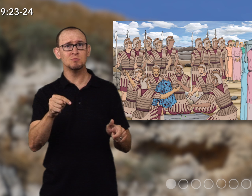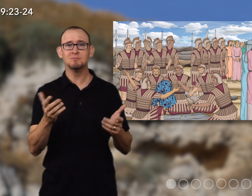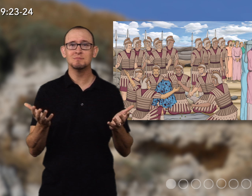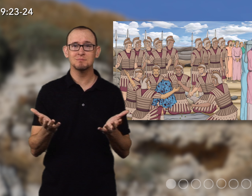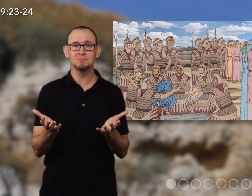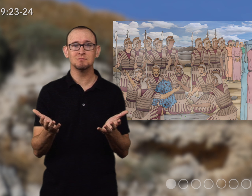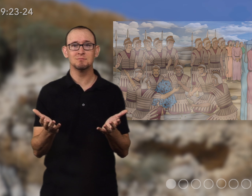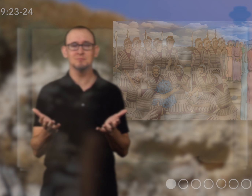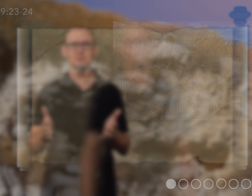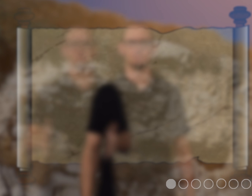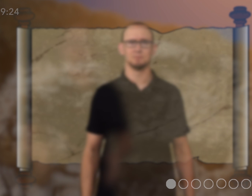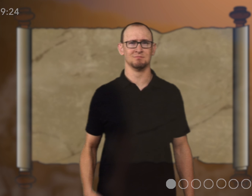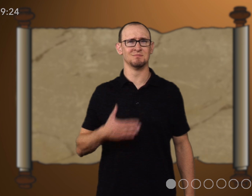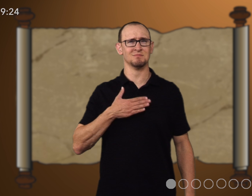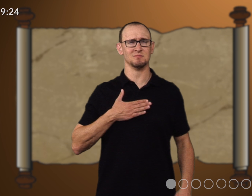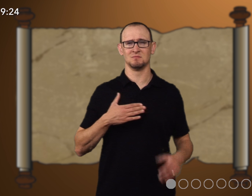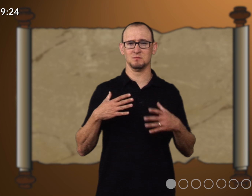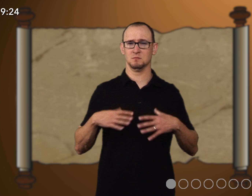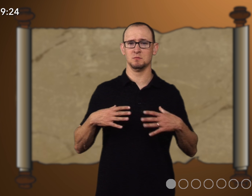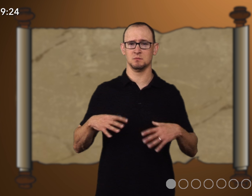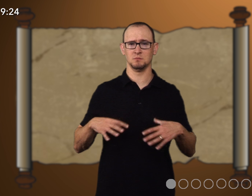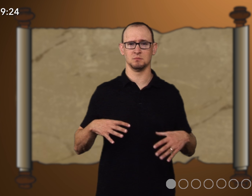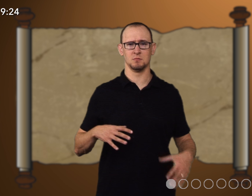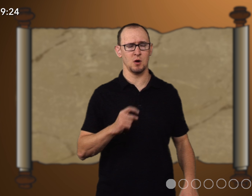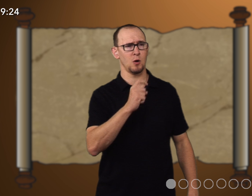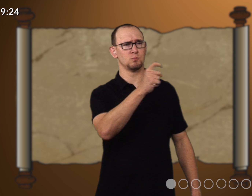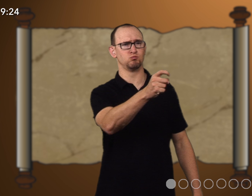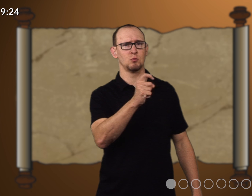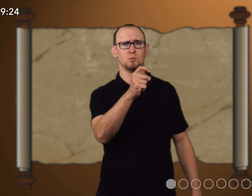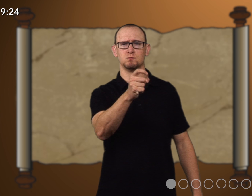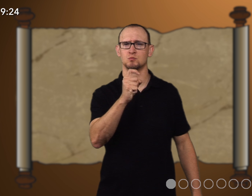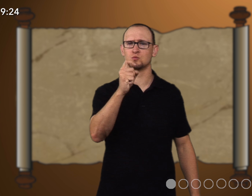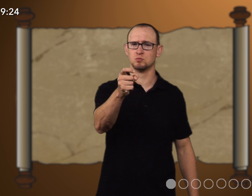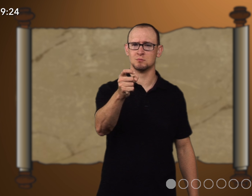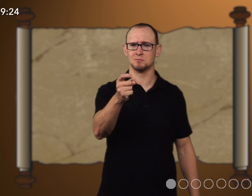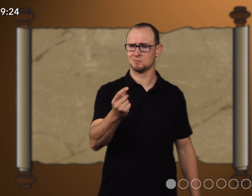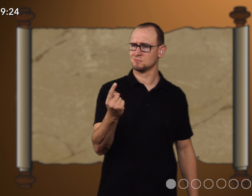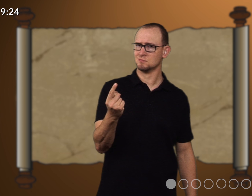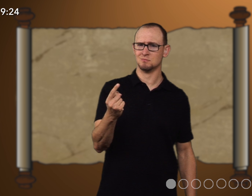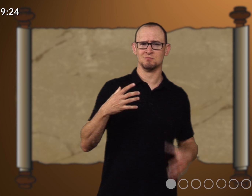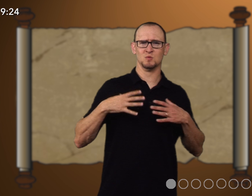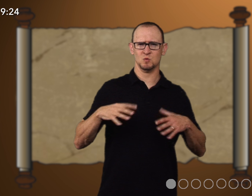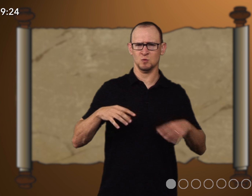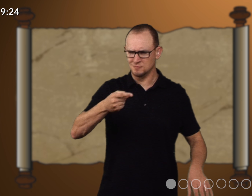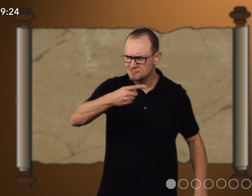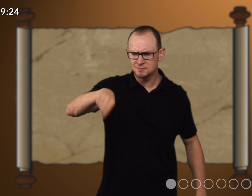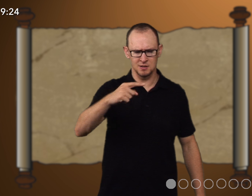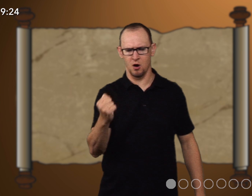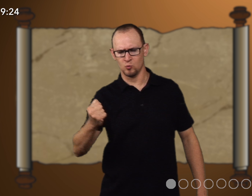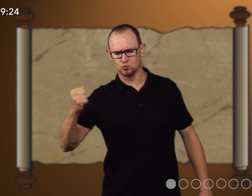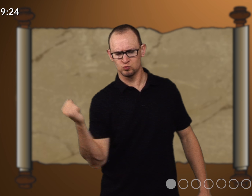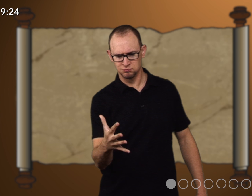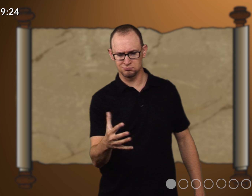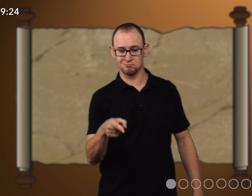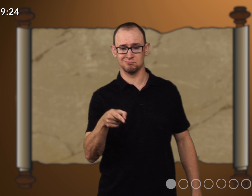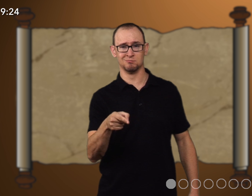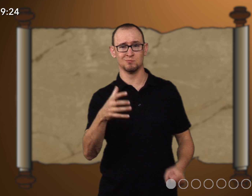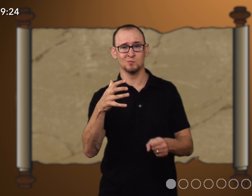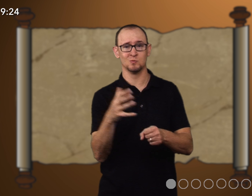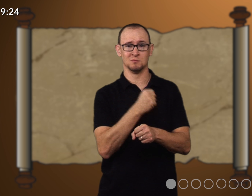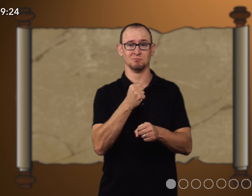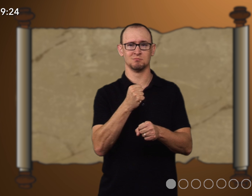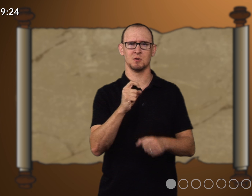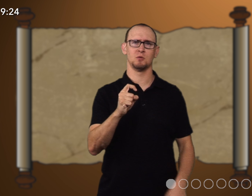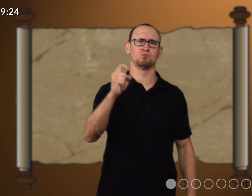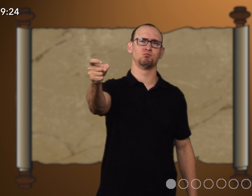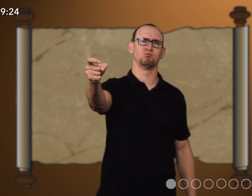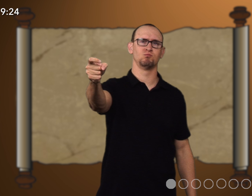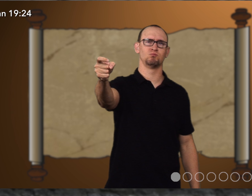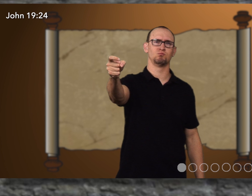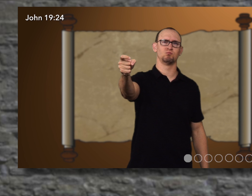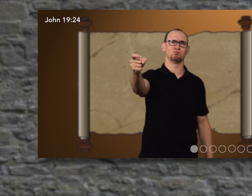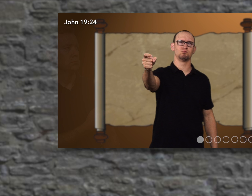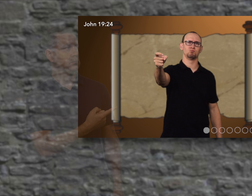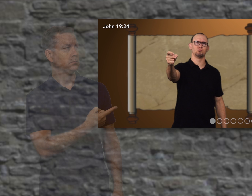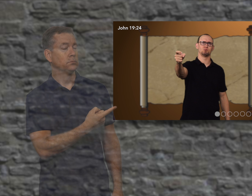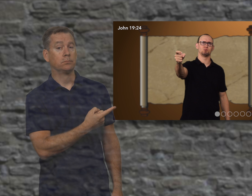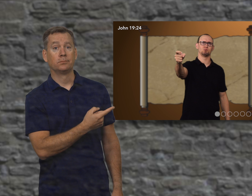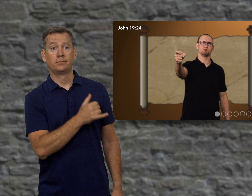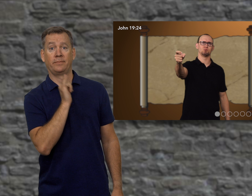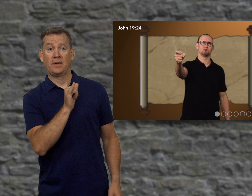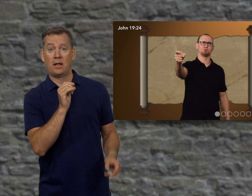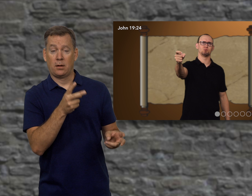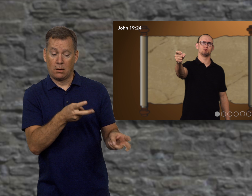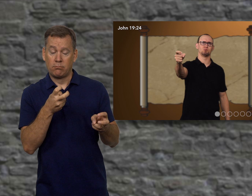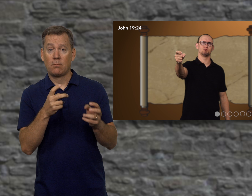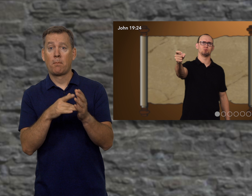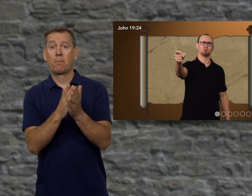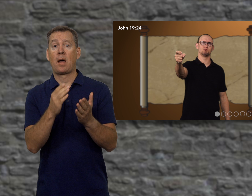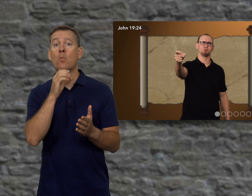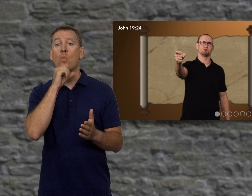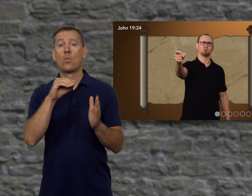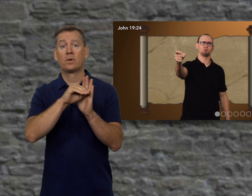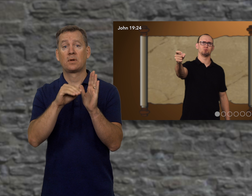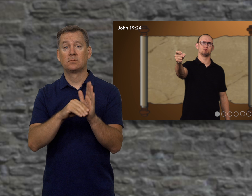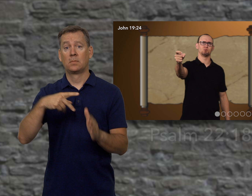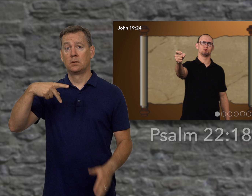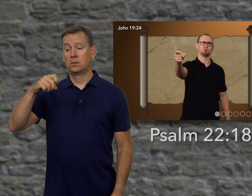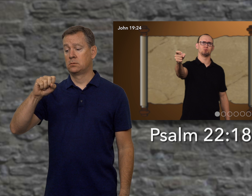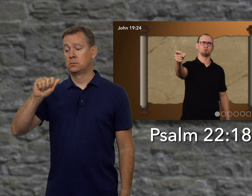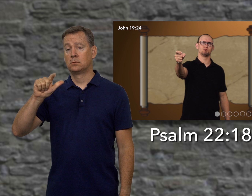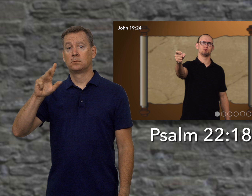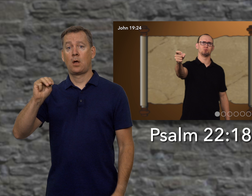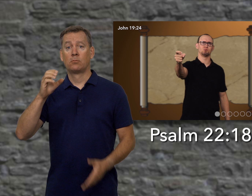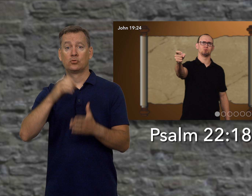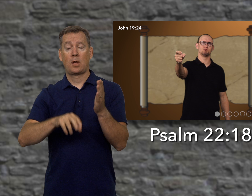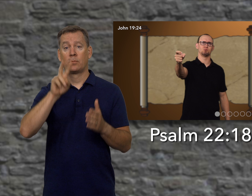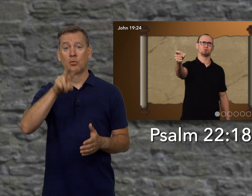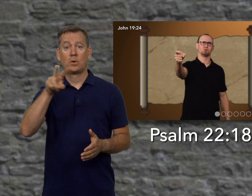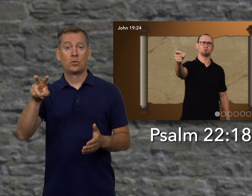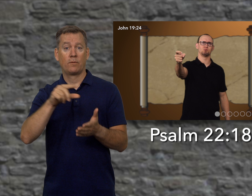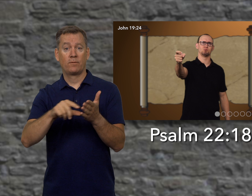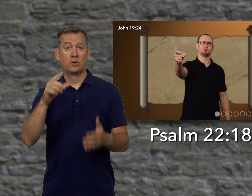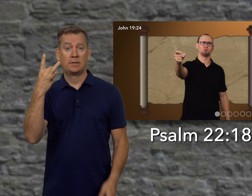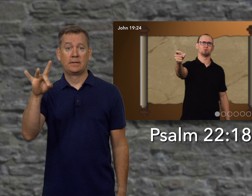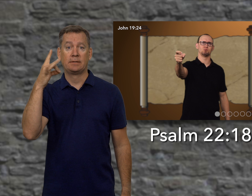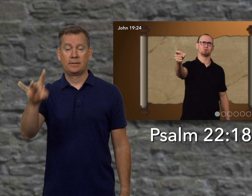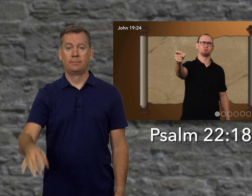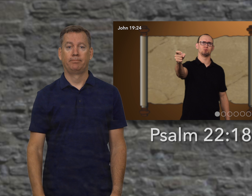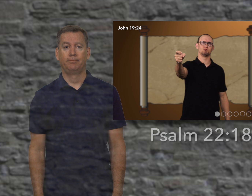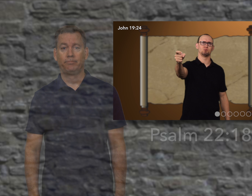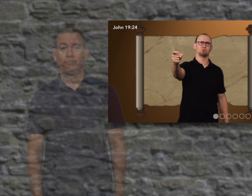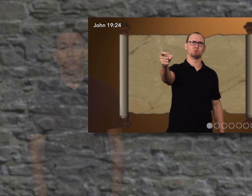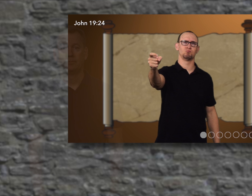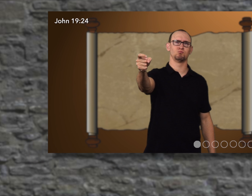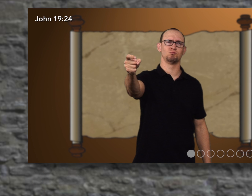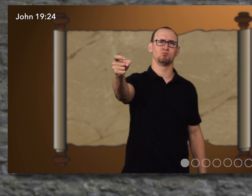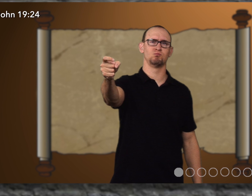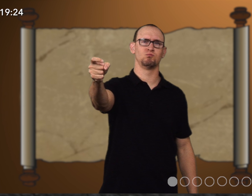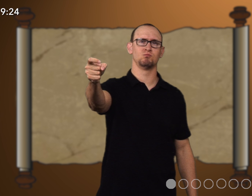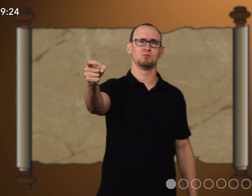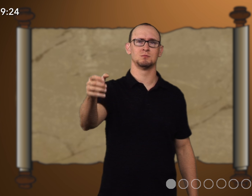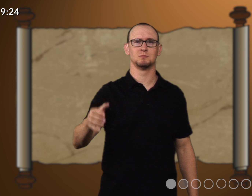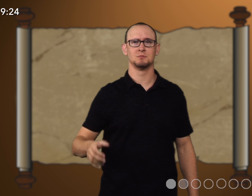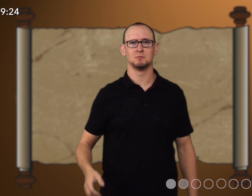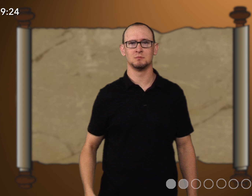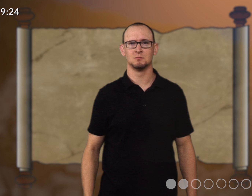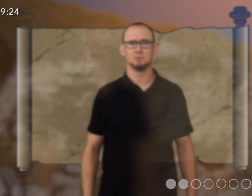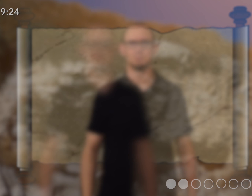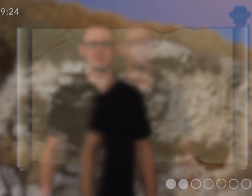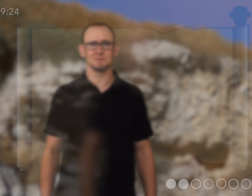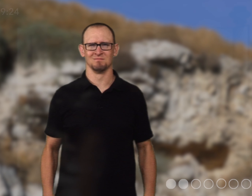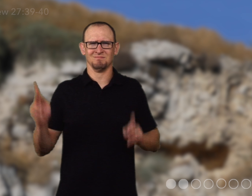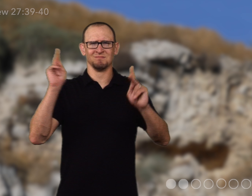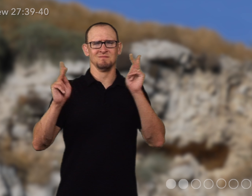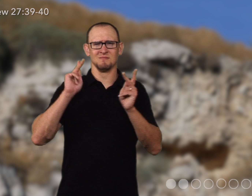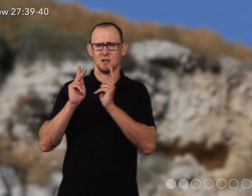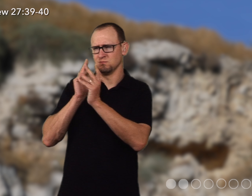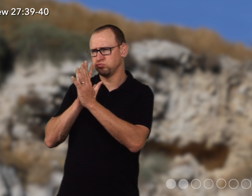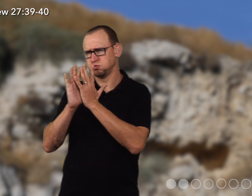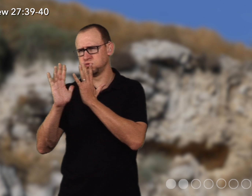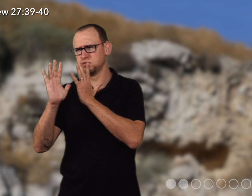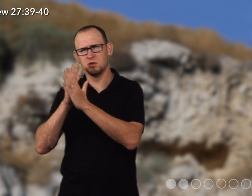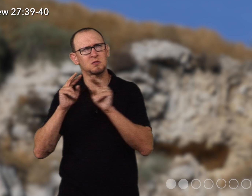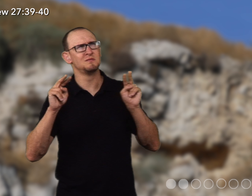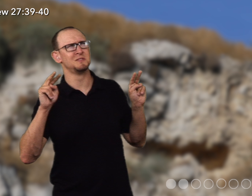So they said to one another, “Let us not tear it. Instead, let us cast lots to see who will get it.” This was to fulfill the Scripture: “They divided My garments among them, and cast lots for My clothing.” So that is what the soldiers did.